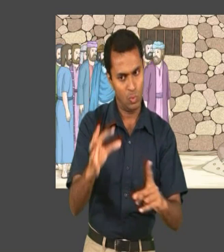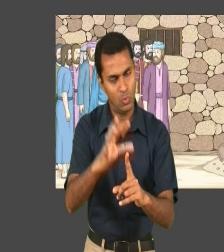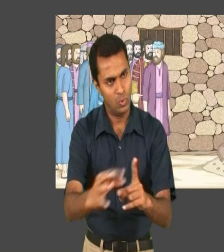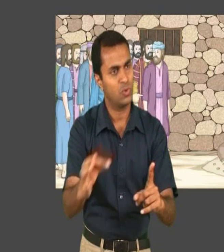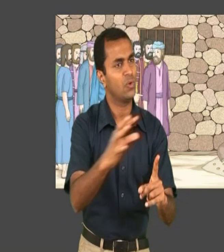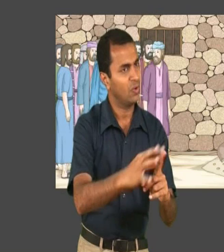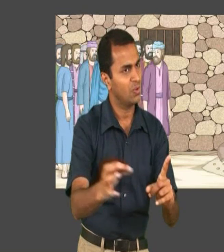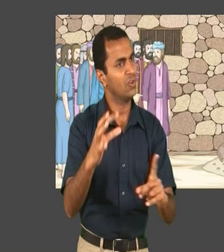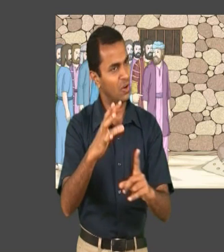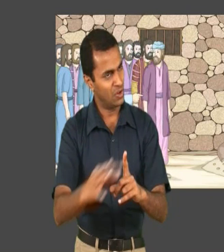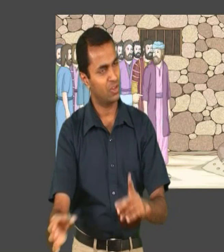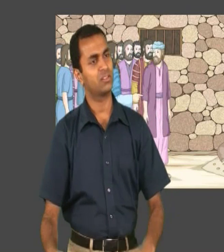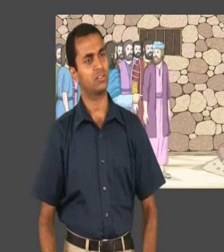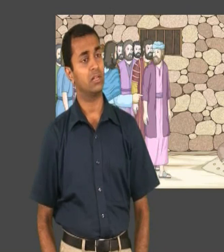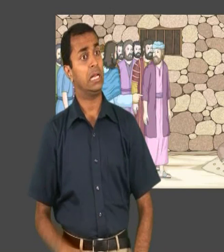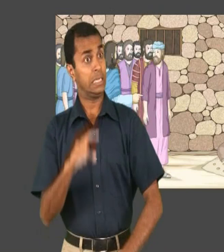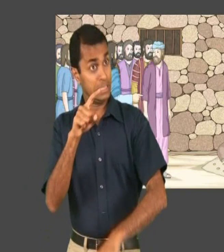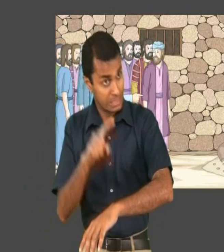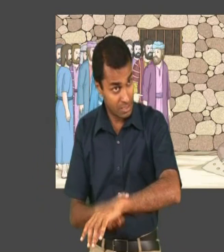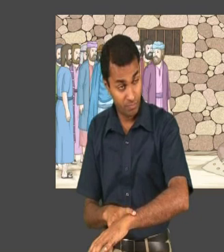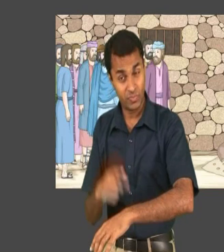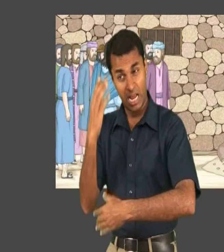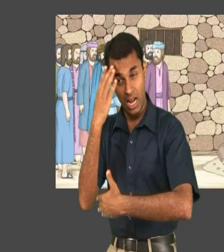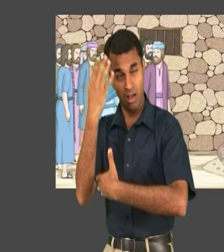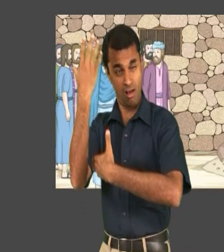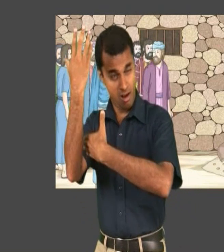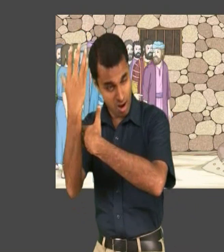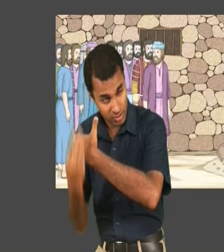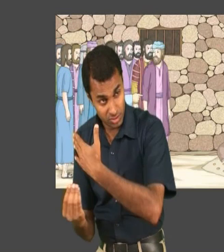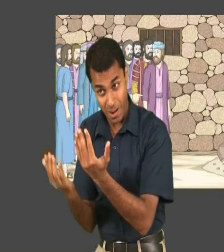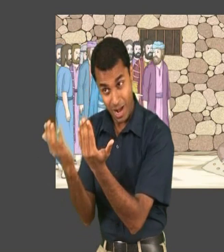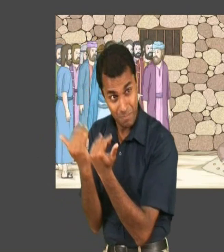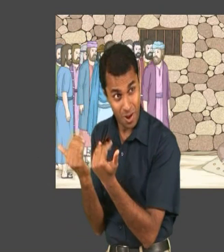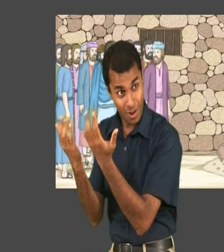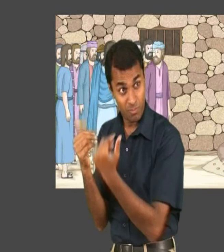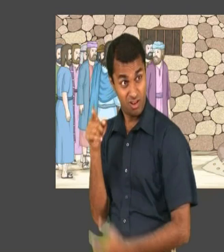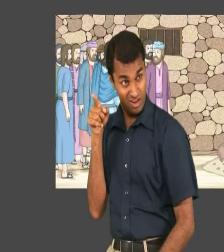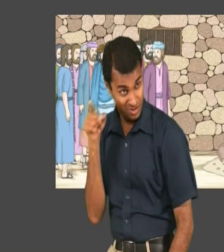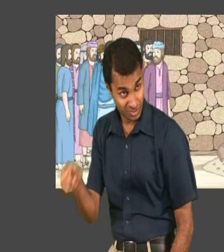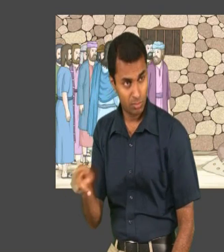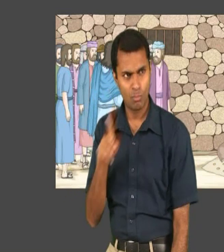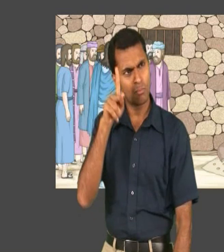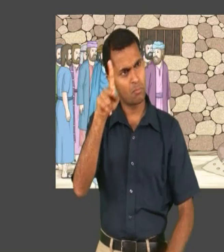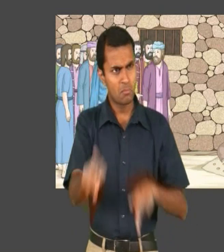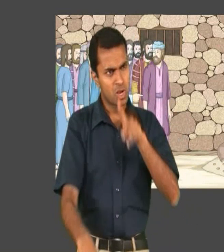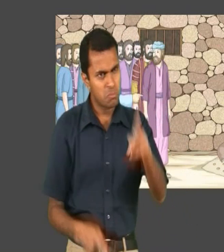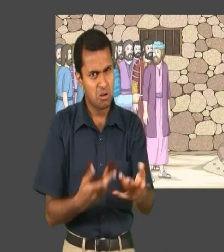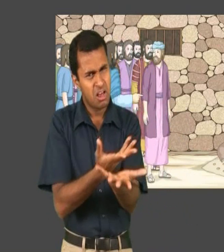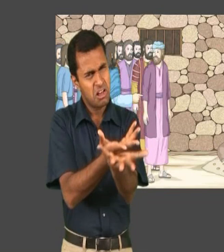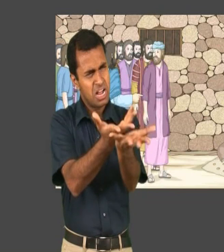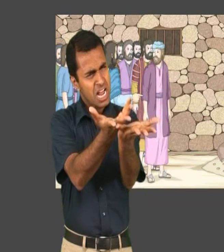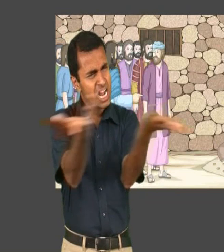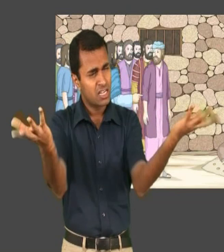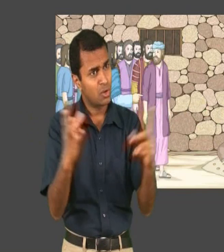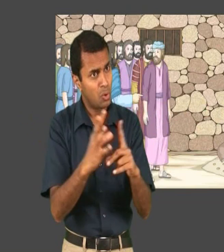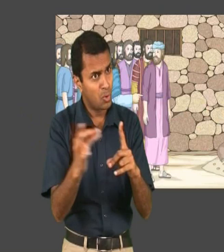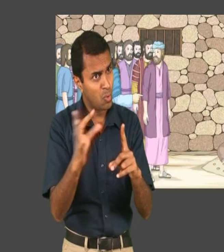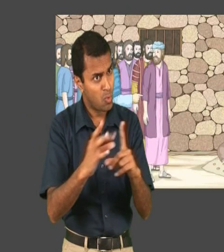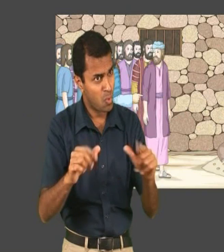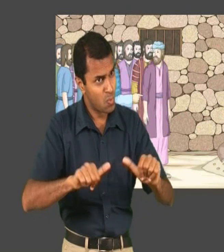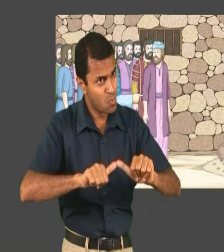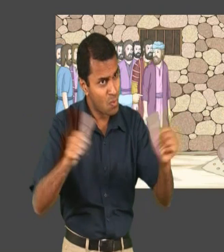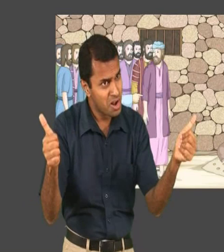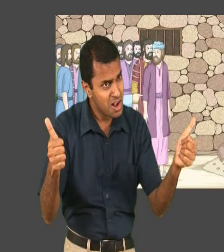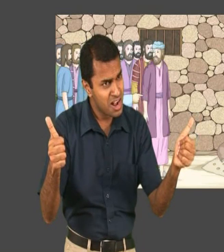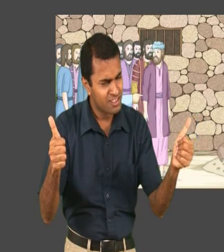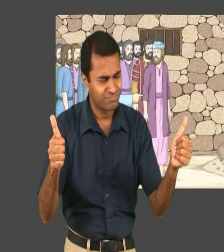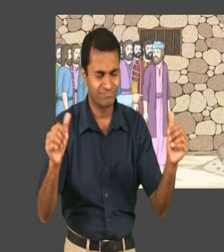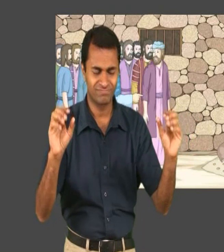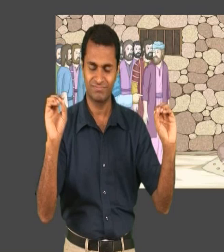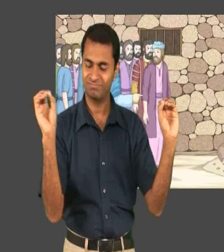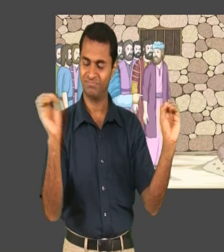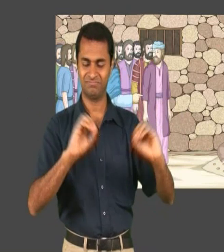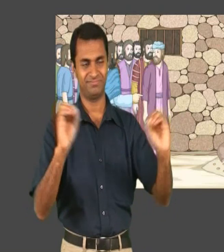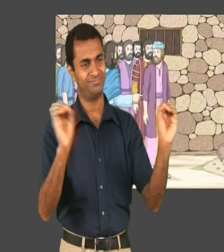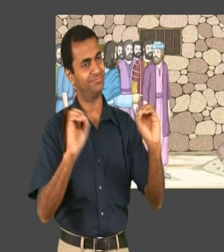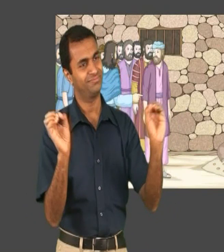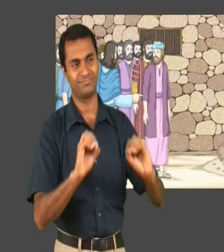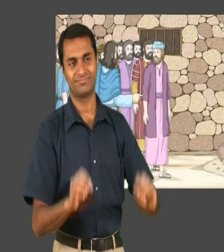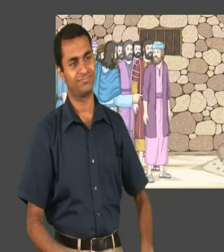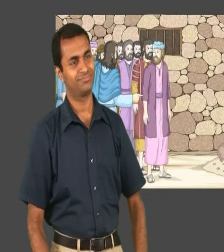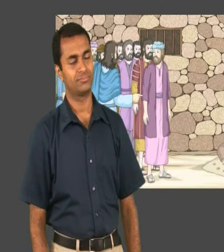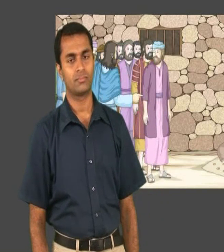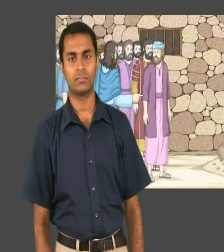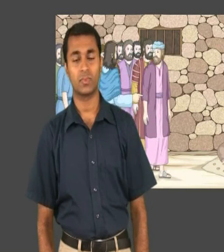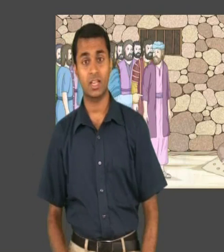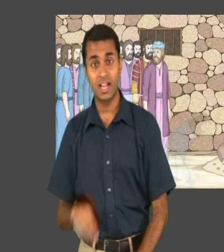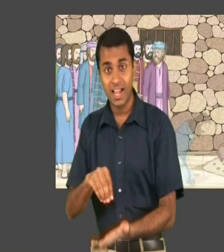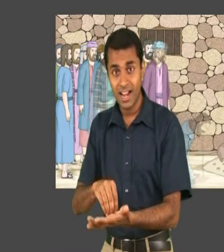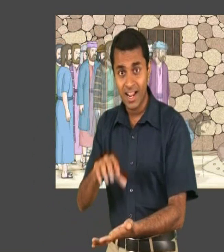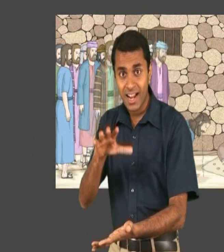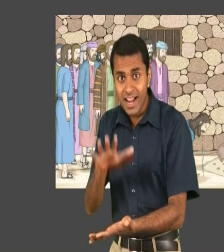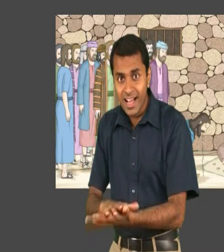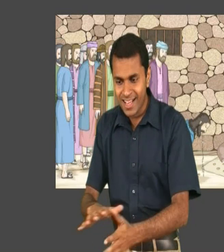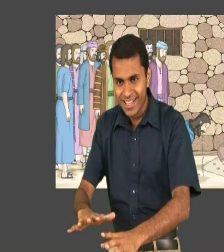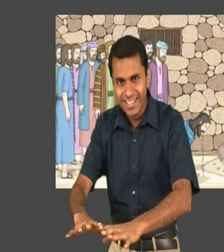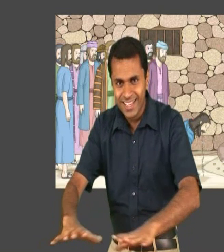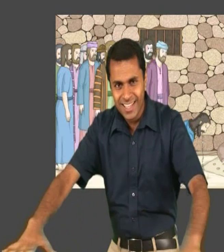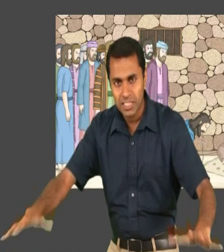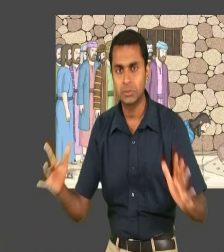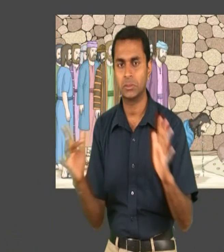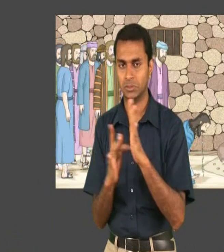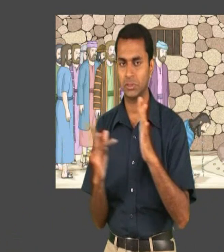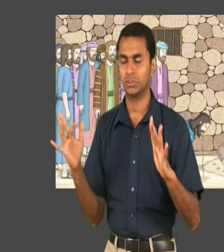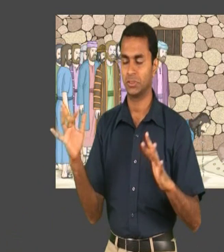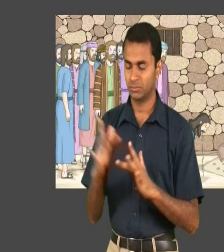While I am in the world, I am the light of the world.”